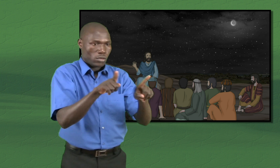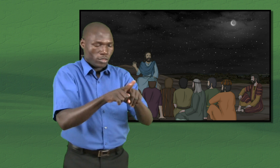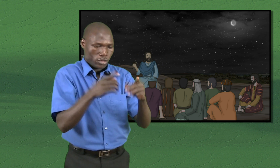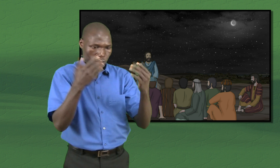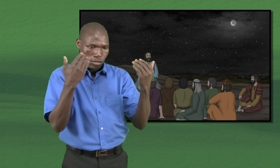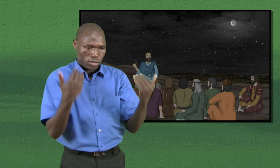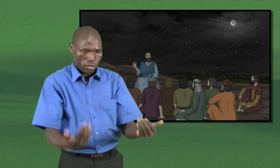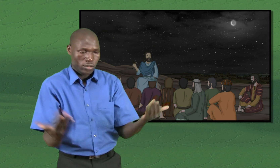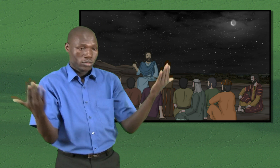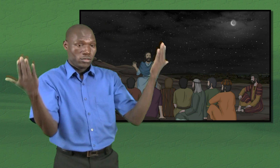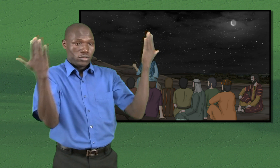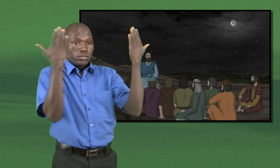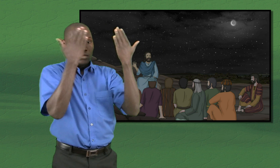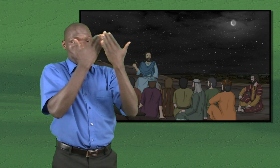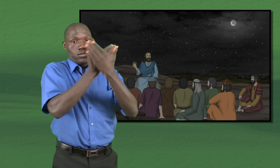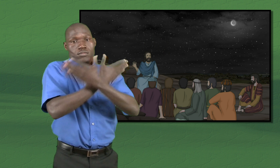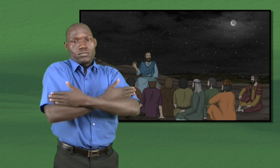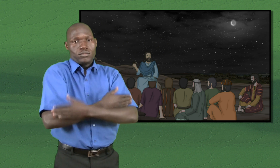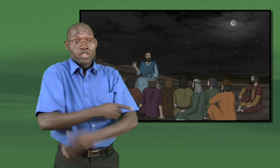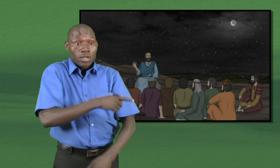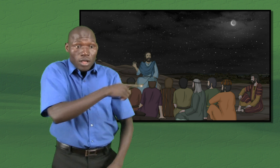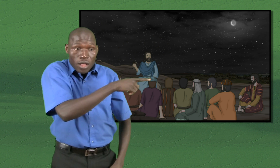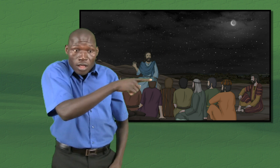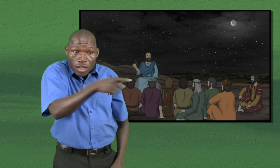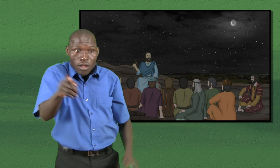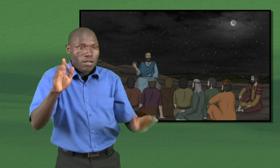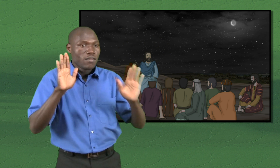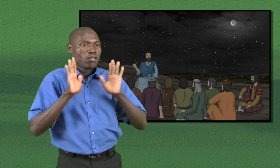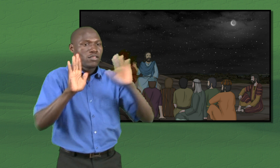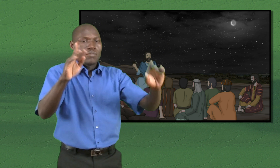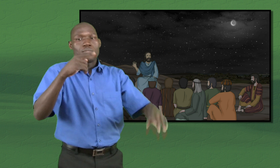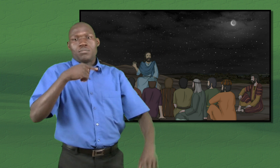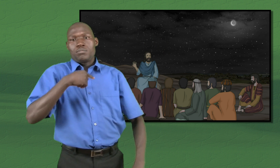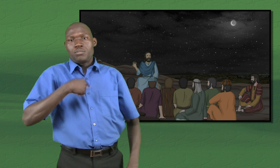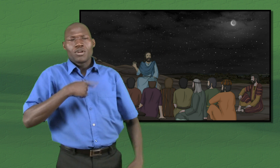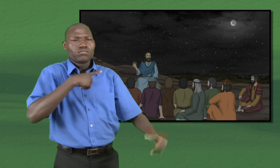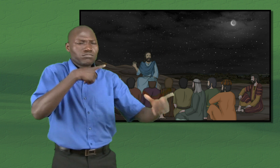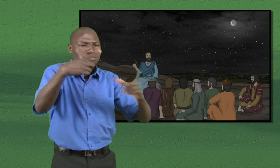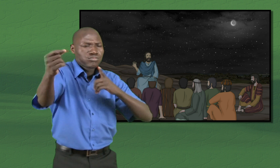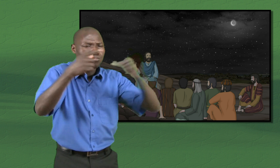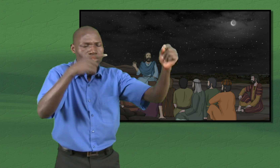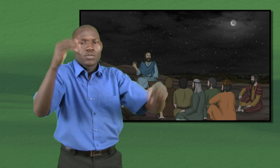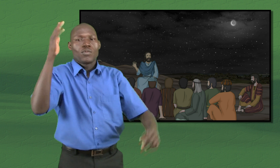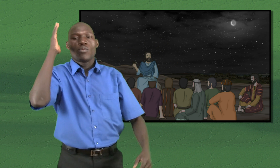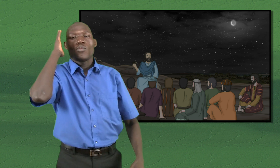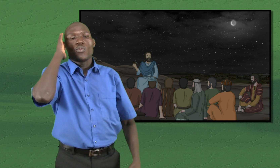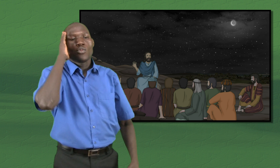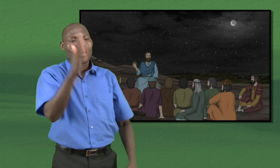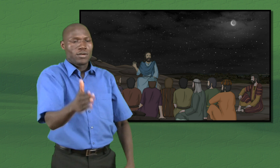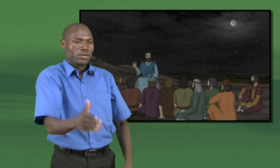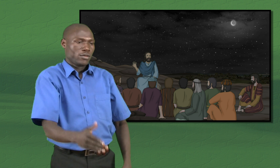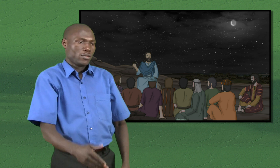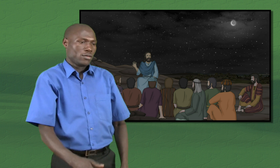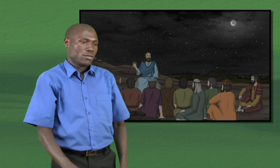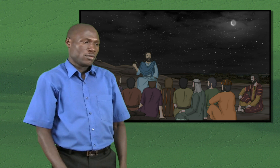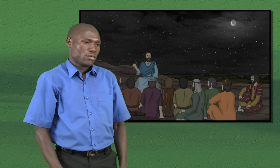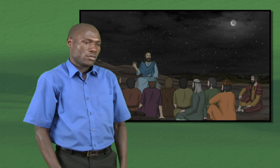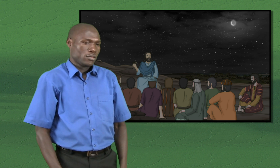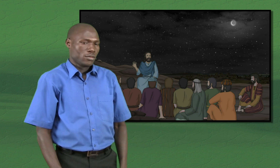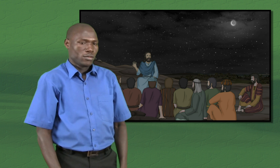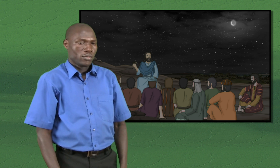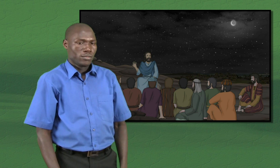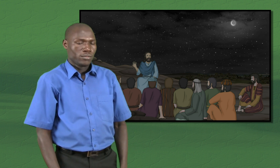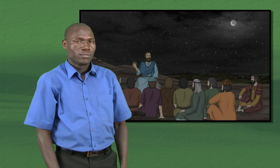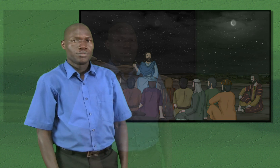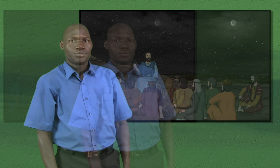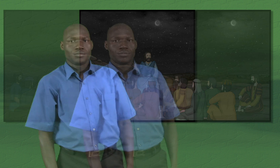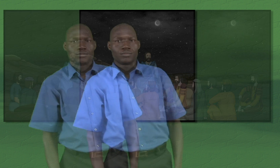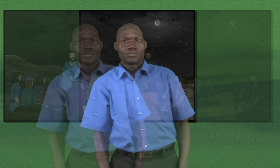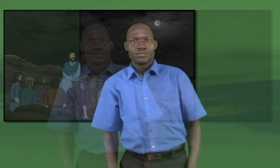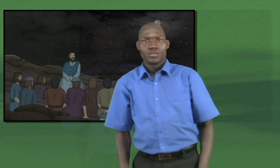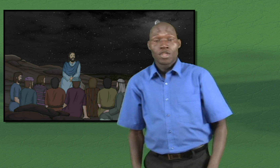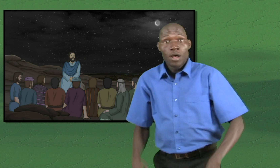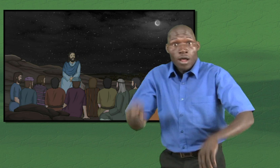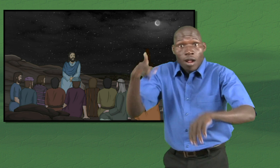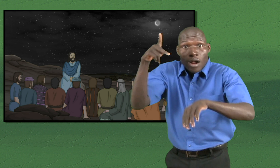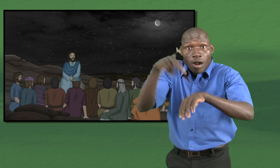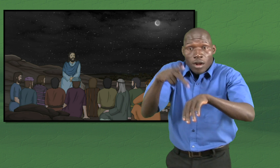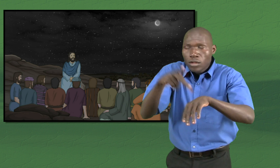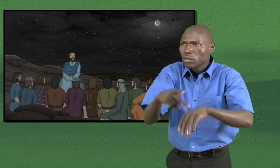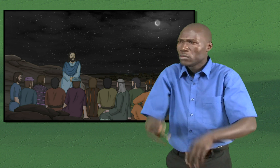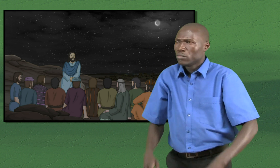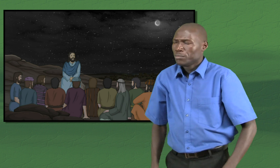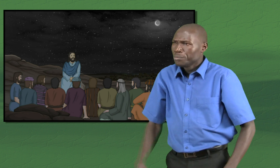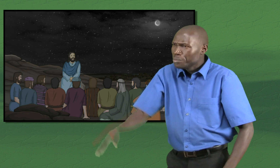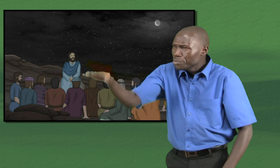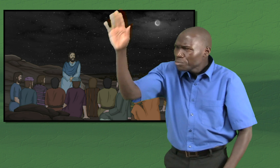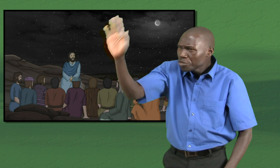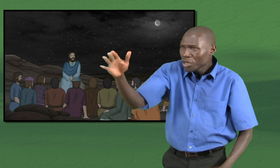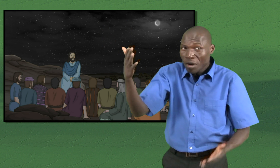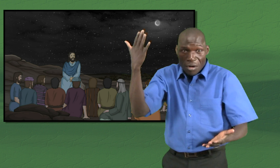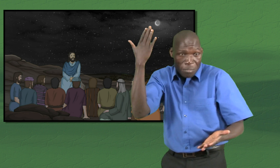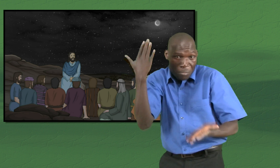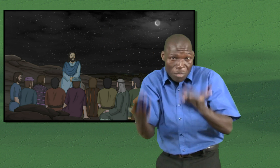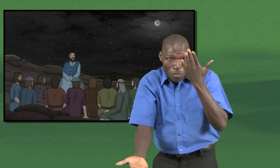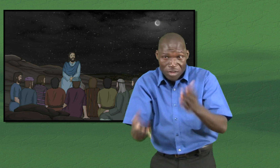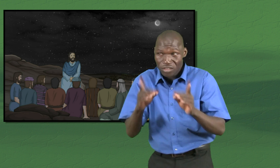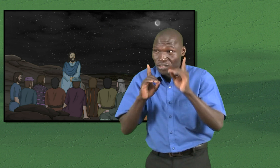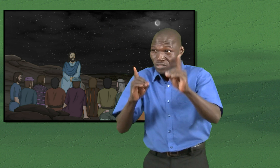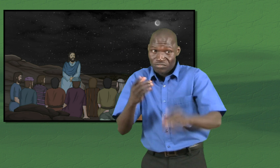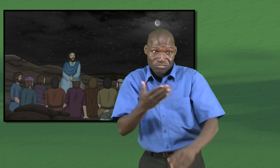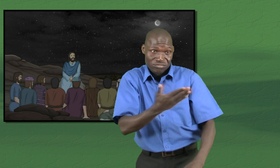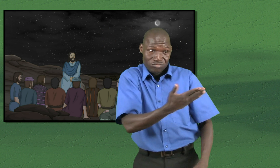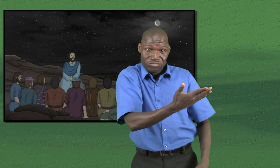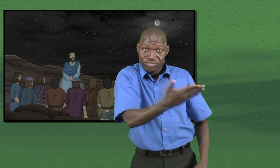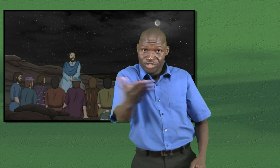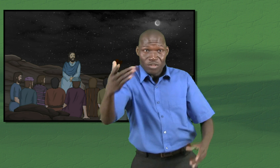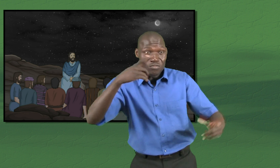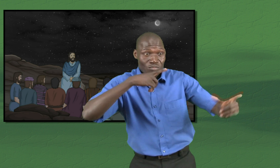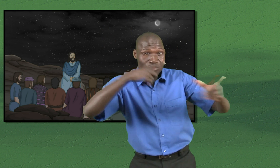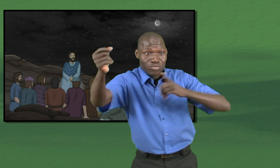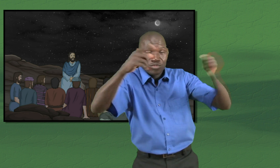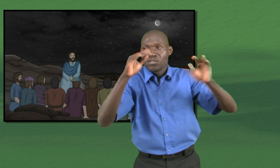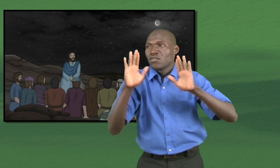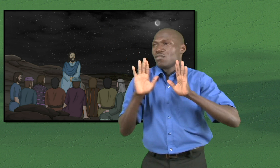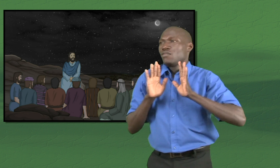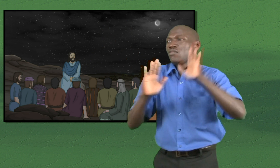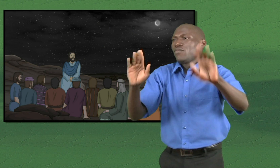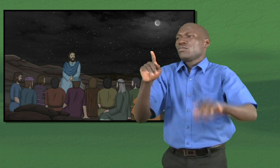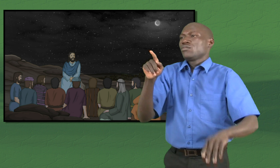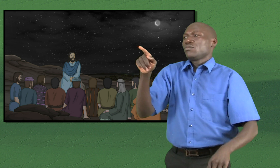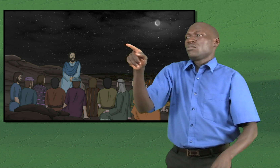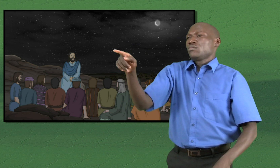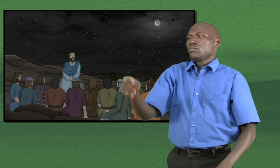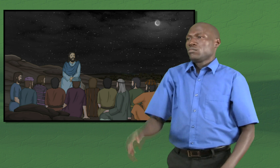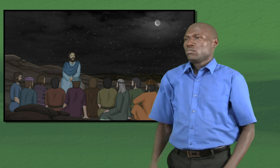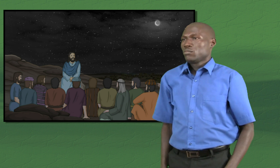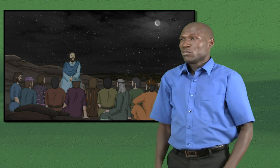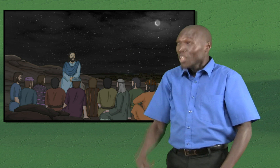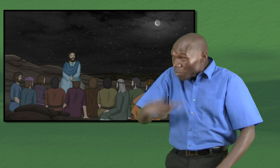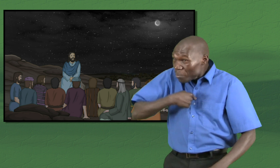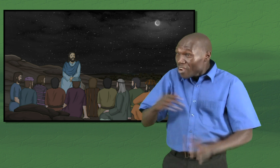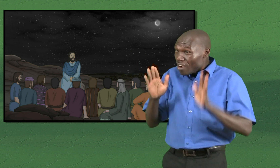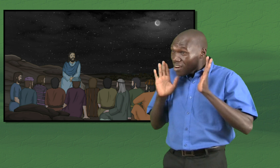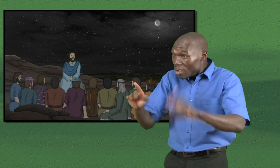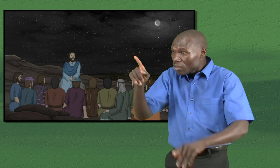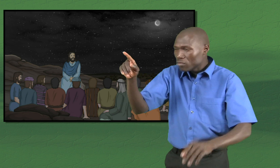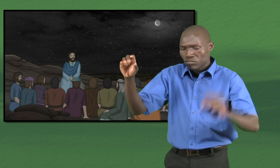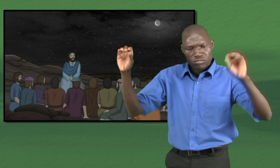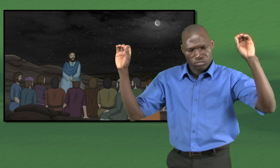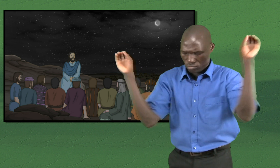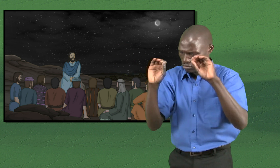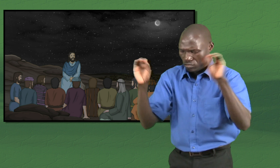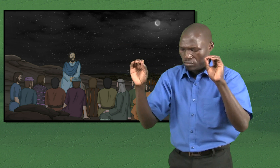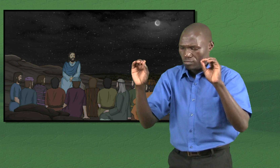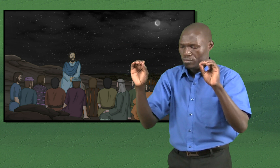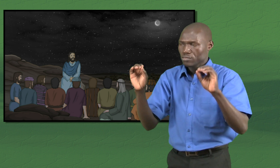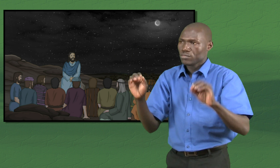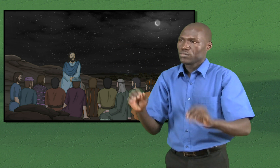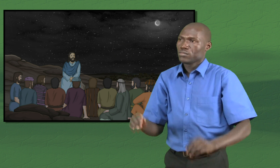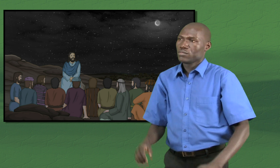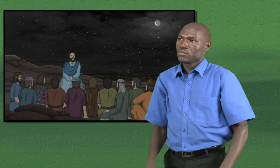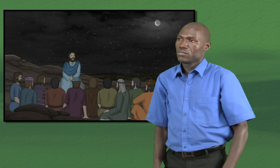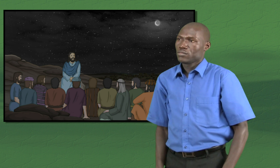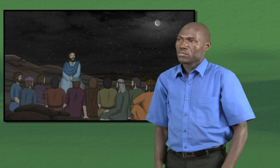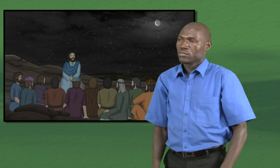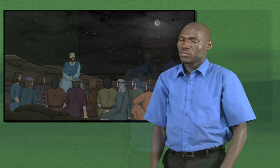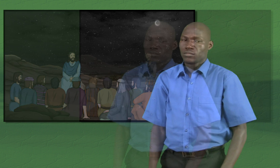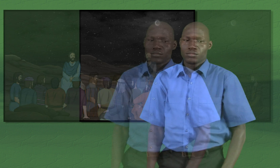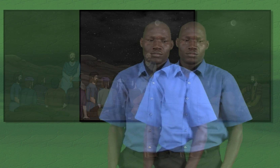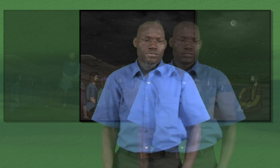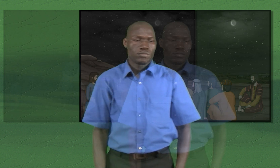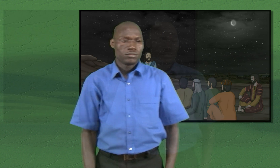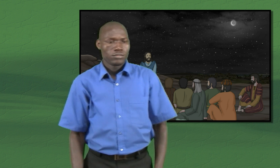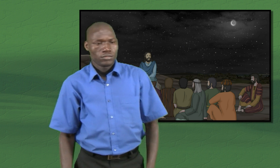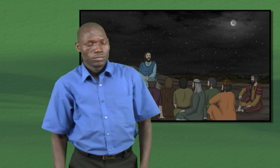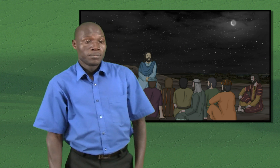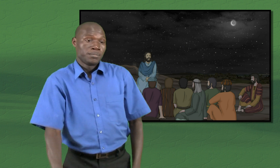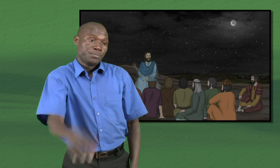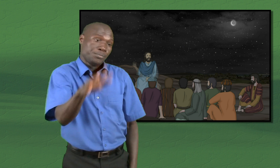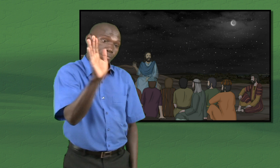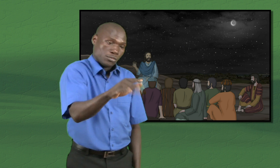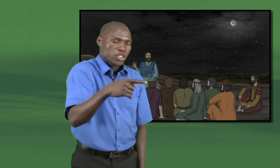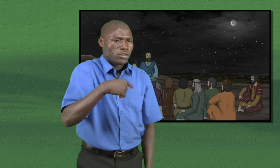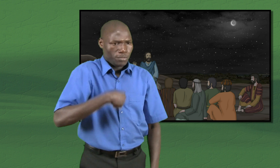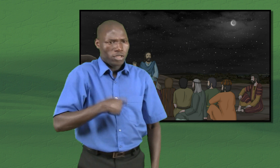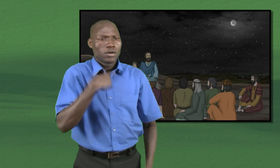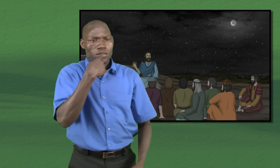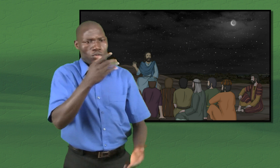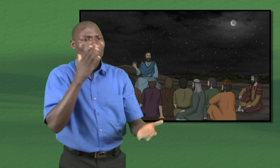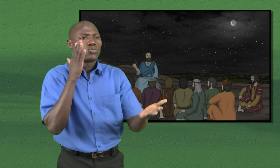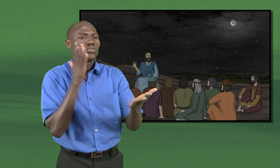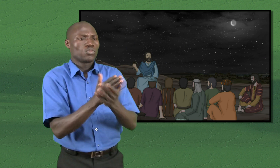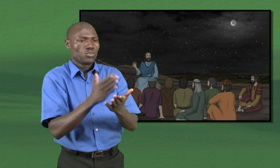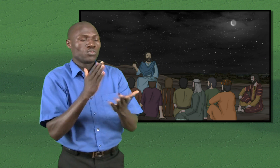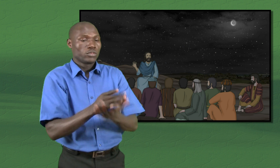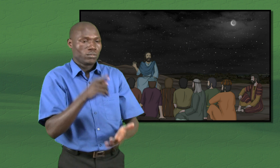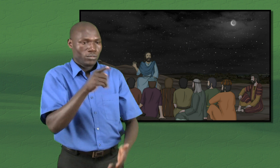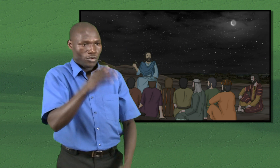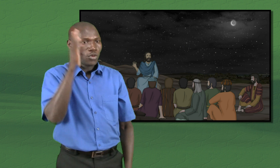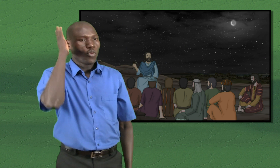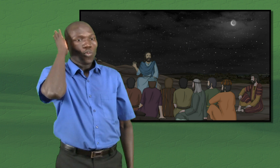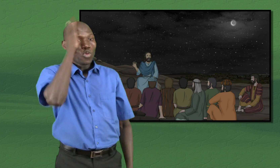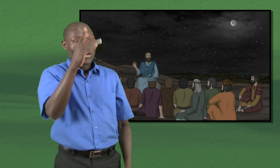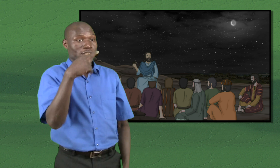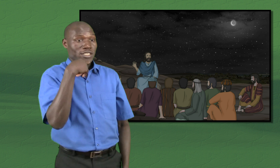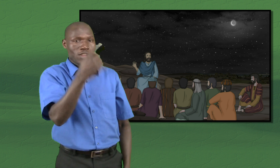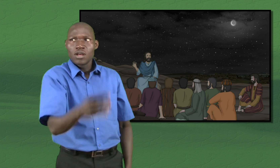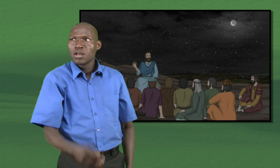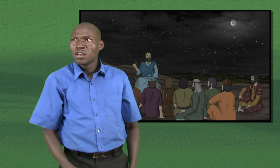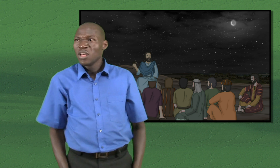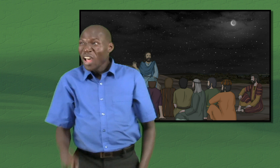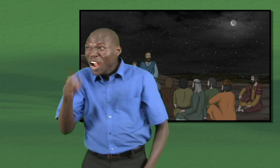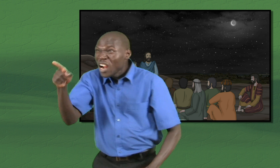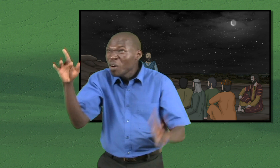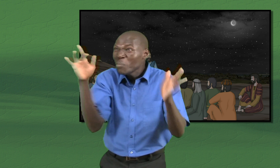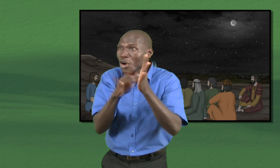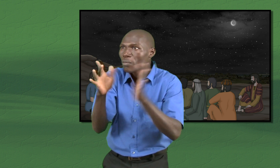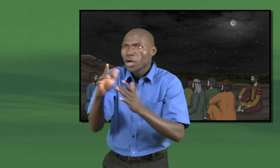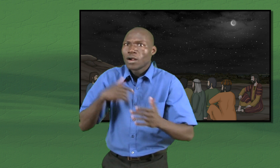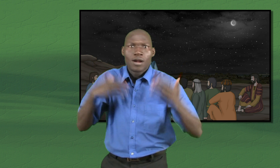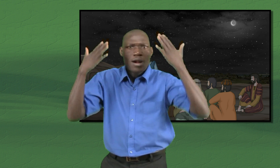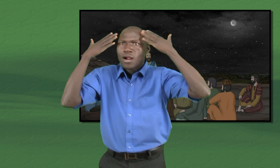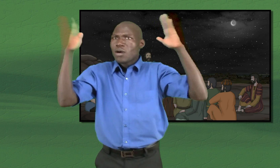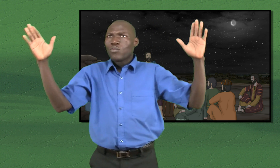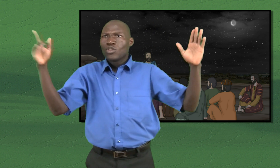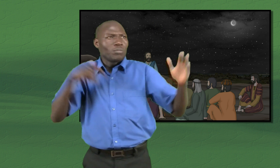But after I have risen, I will go ahead of you into Galilee.” Peter said to Him, “Even if all fall away on account of You, I never will.”